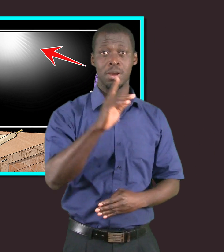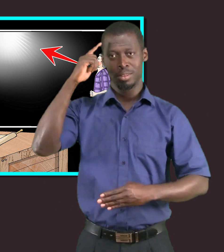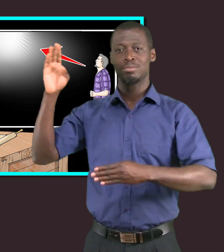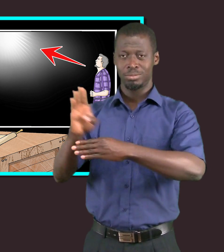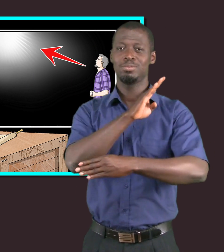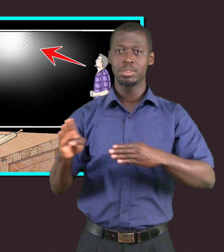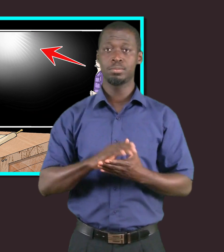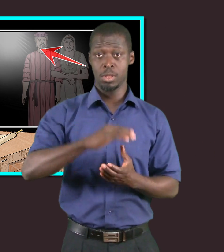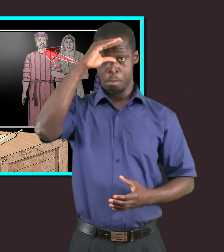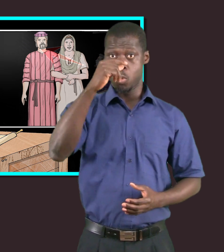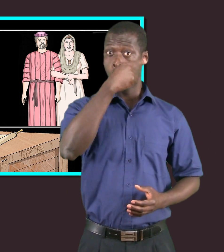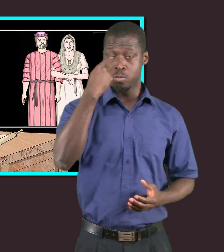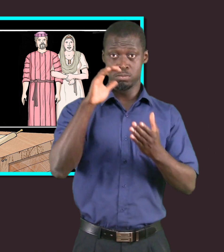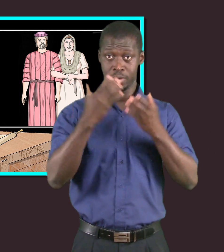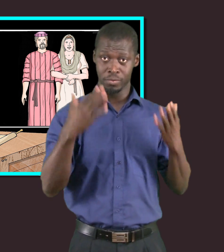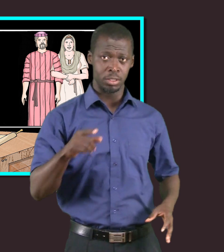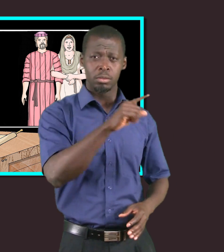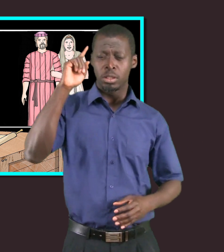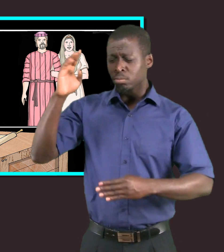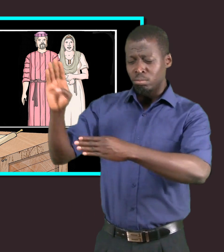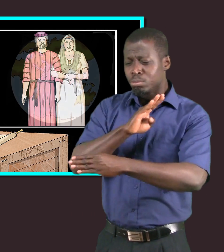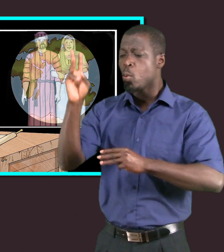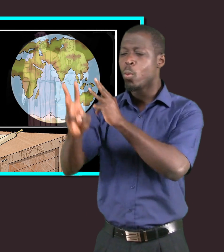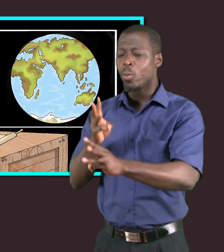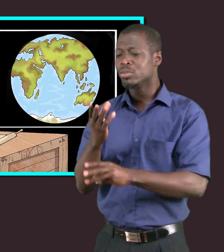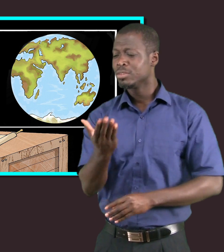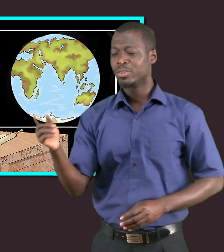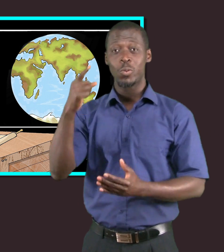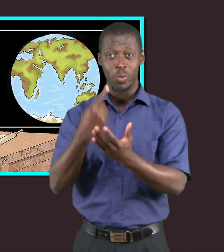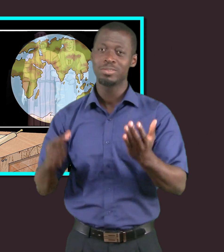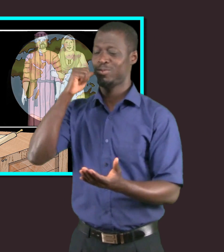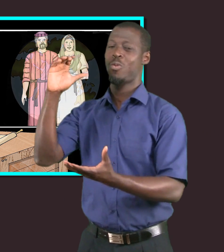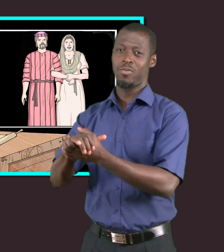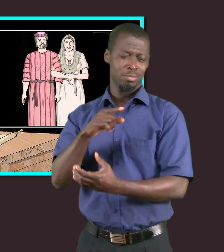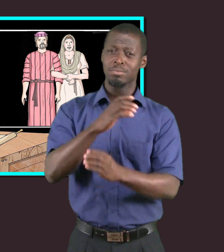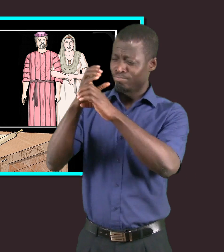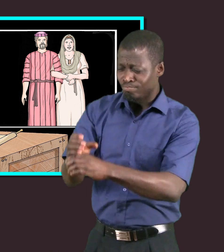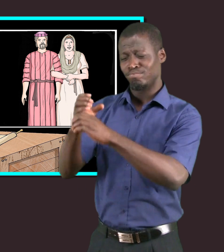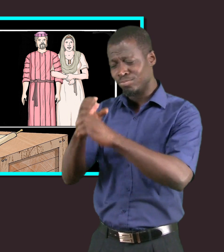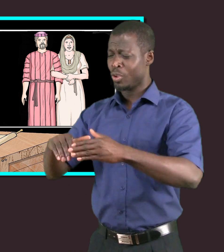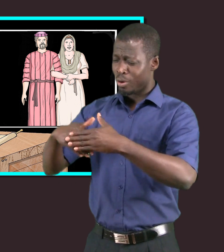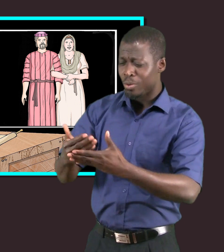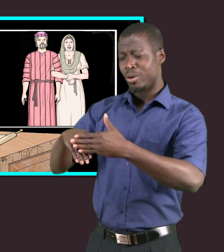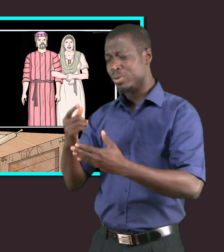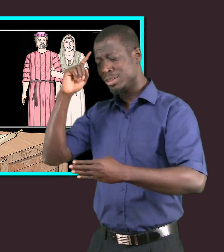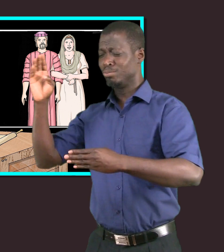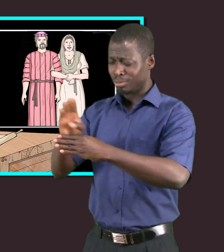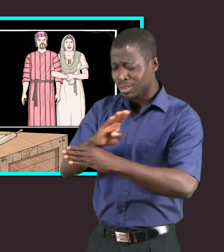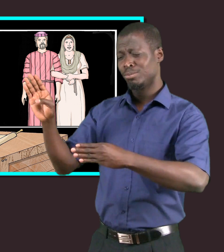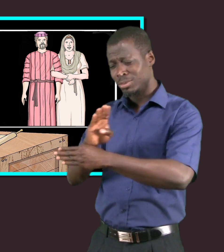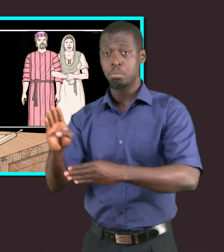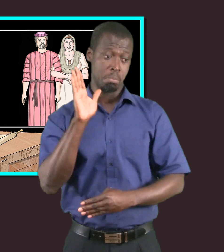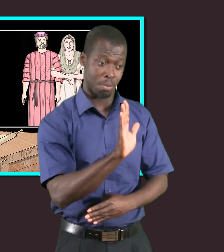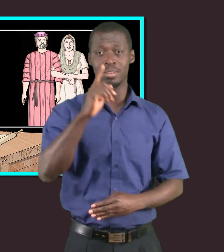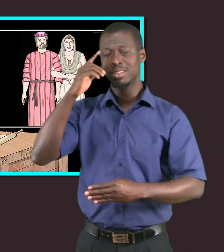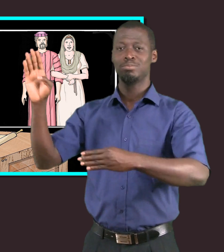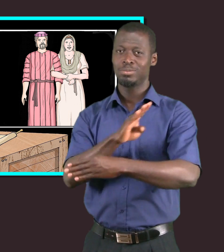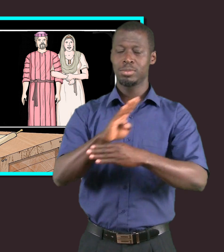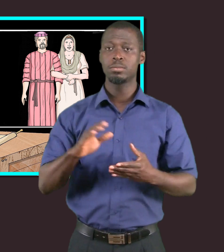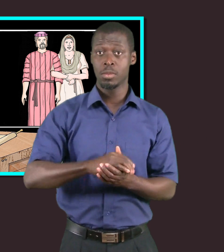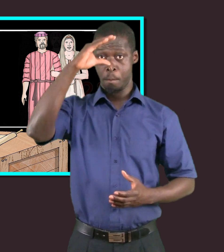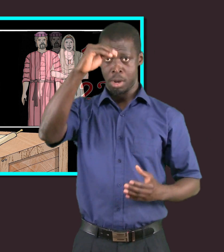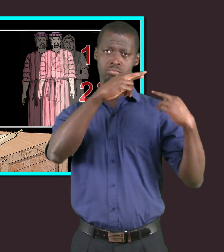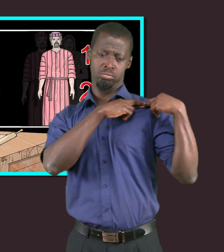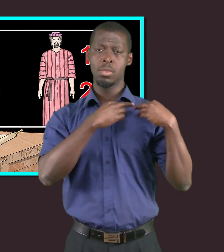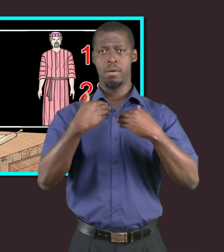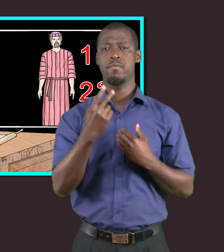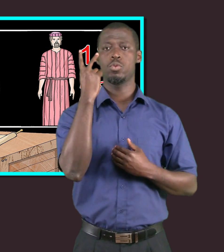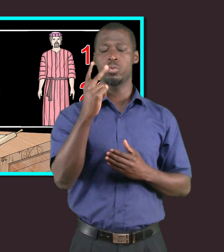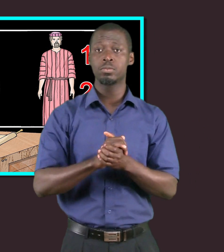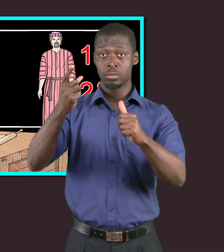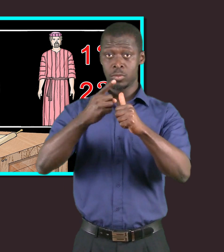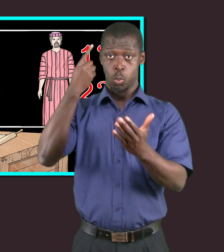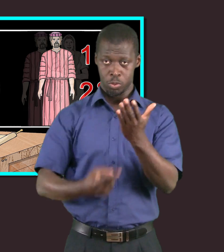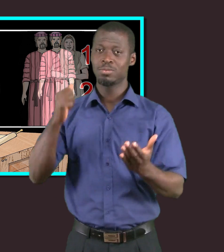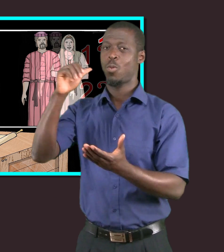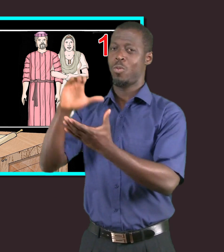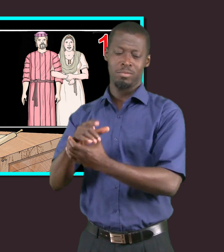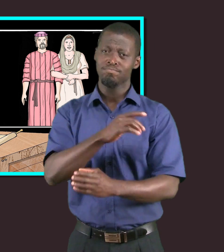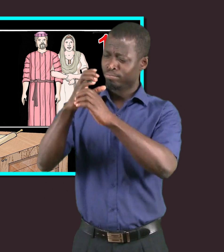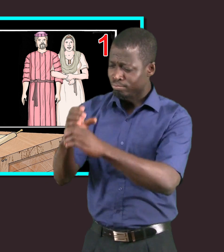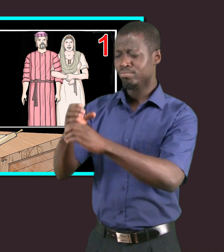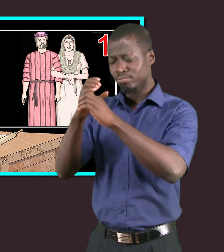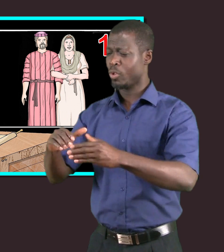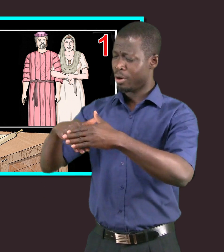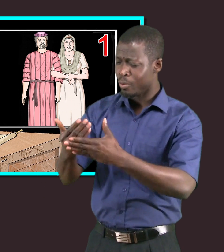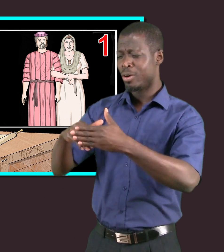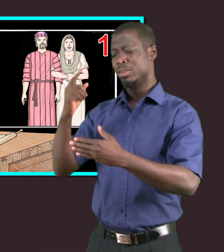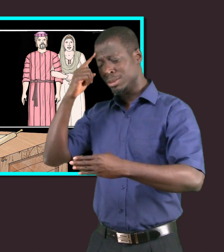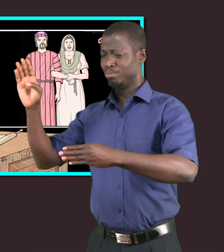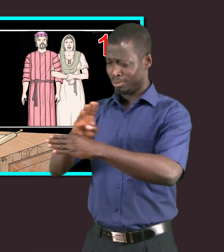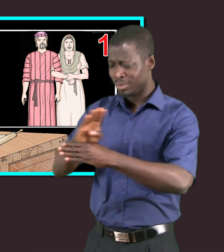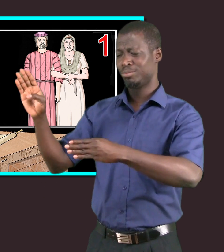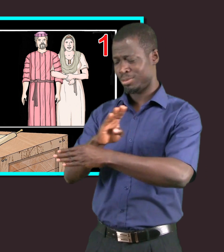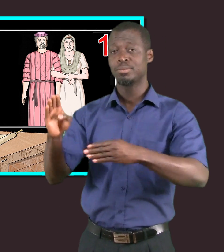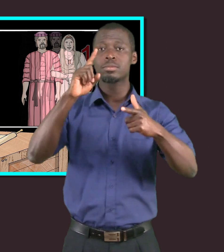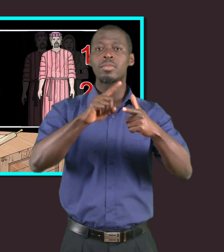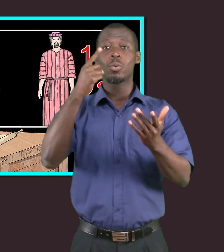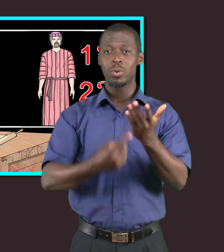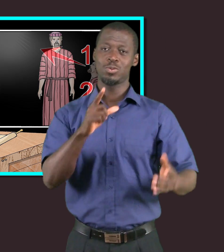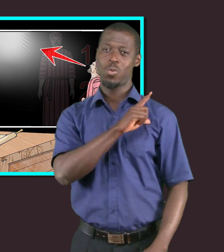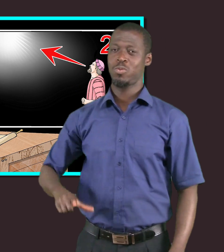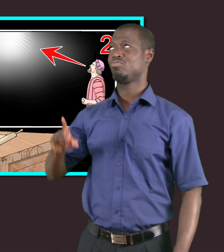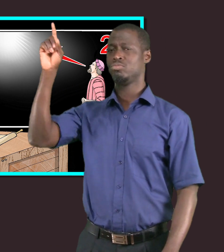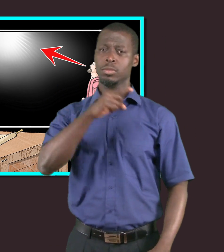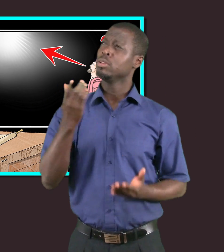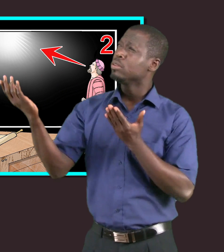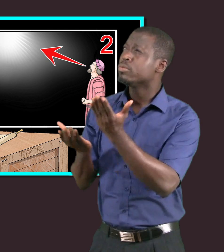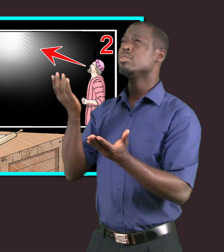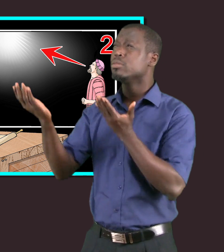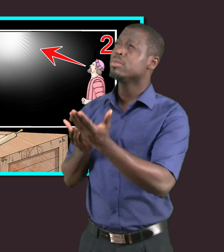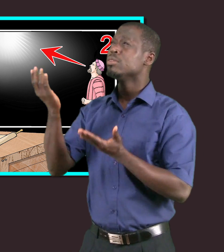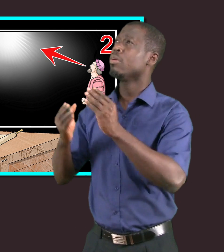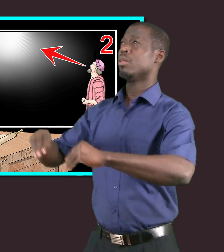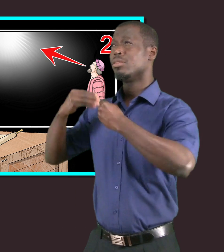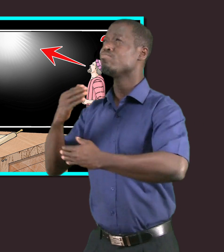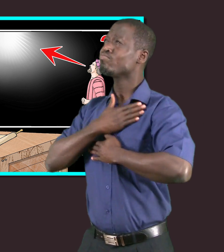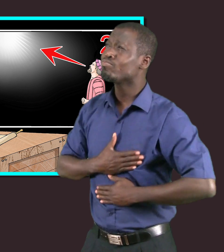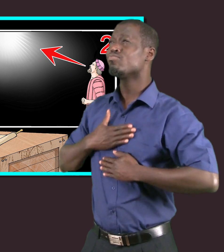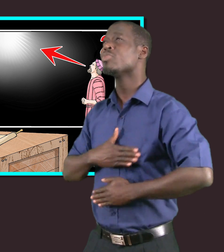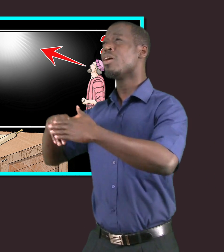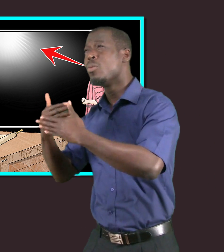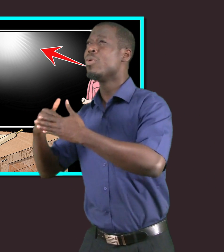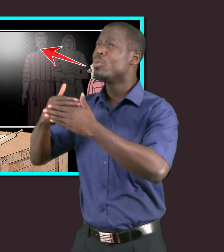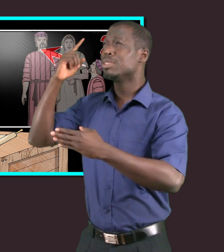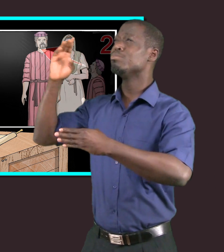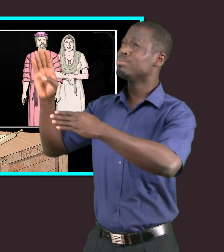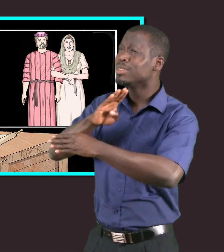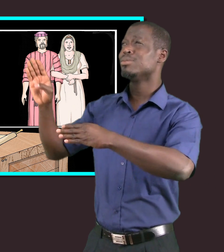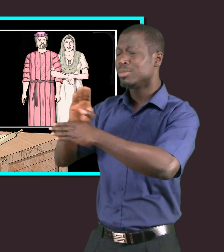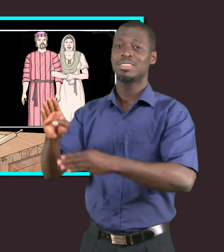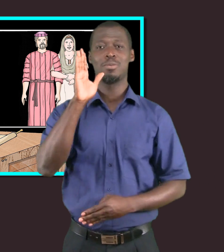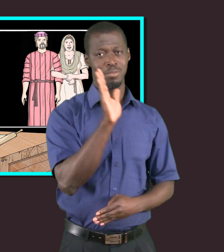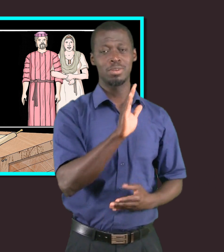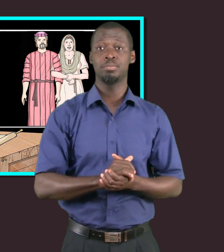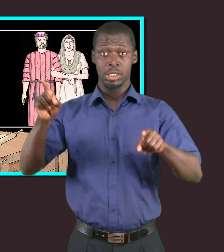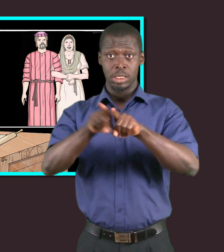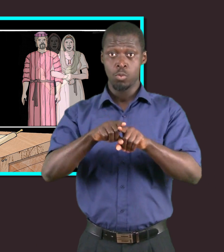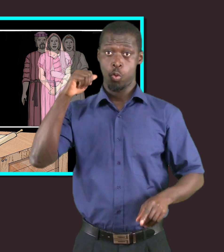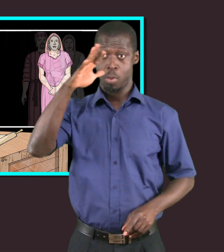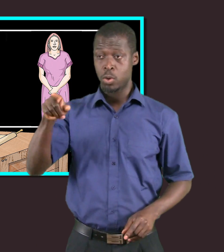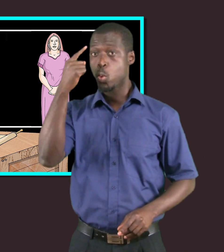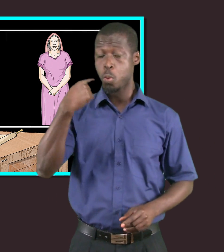But the married man is concerned about the affairs of this world, how he can please his wife, and his interests are divided.